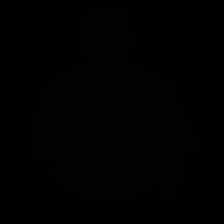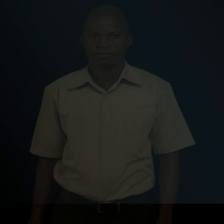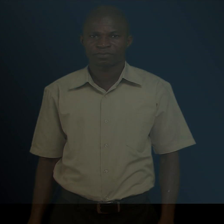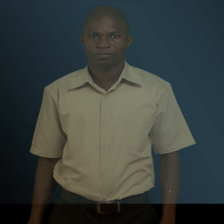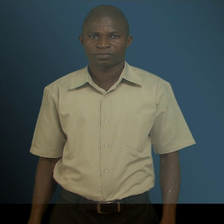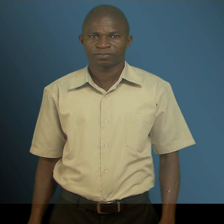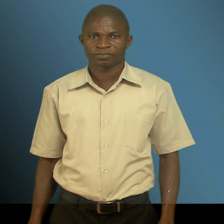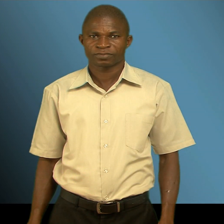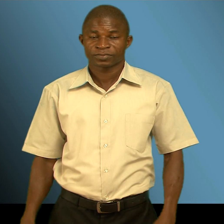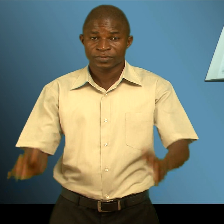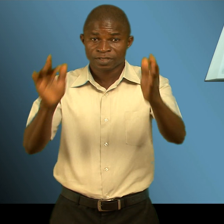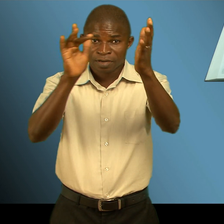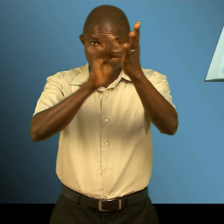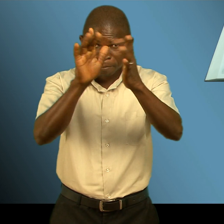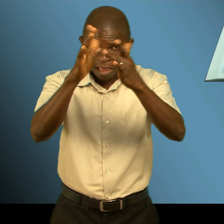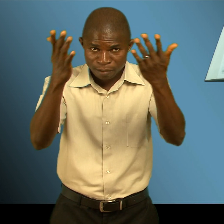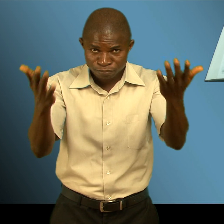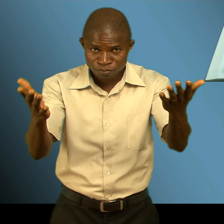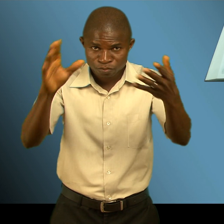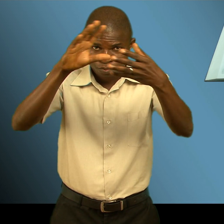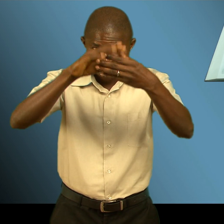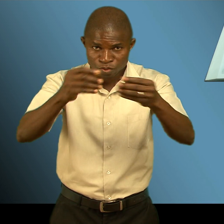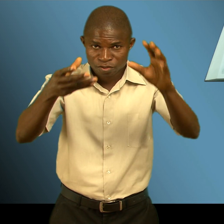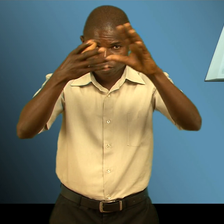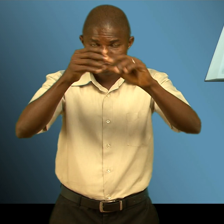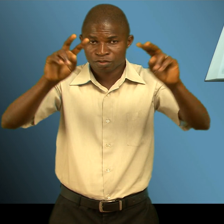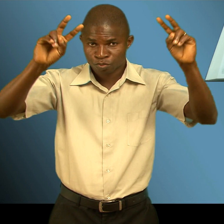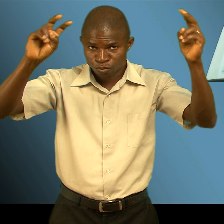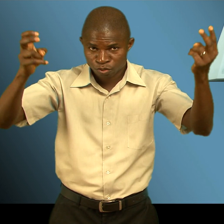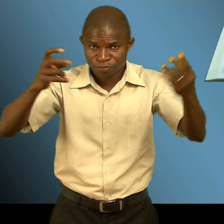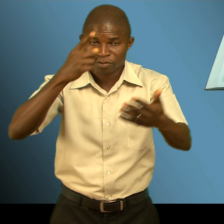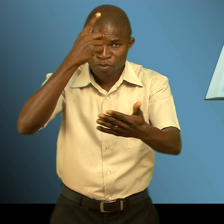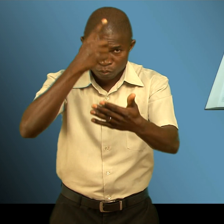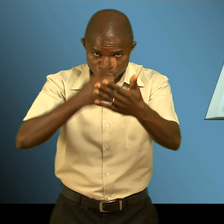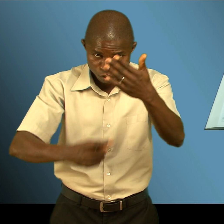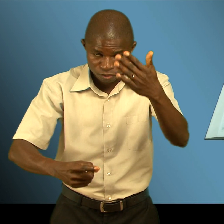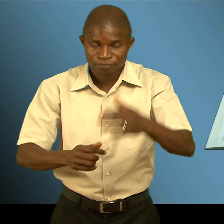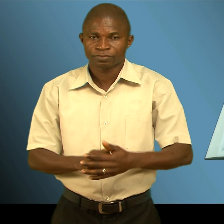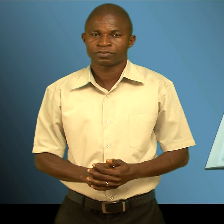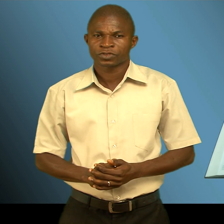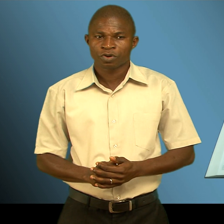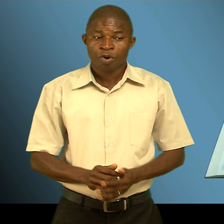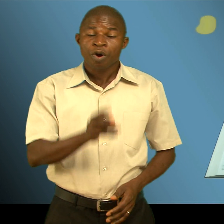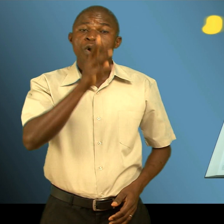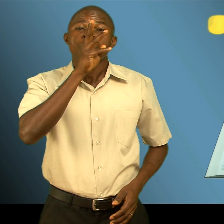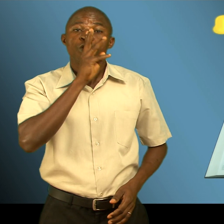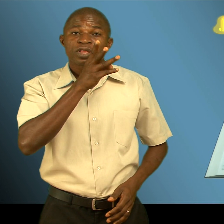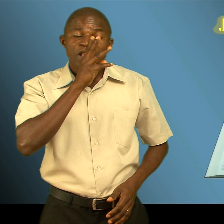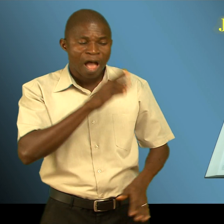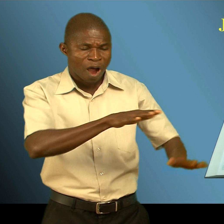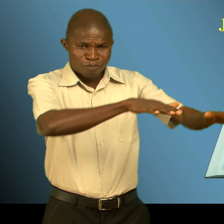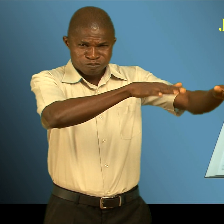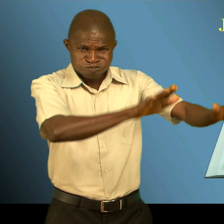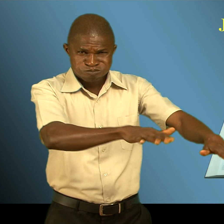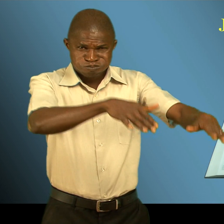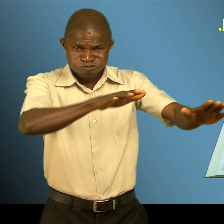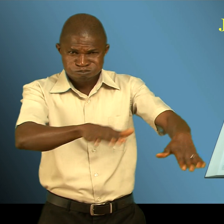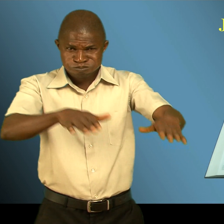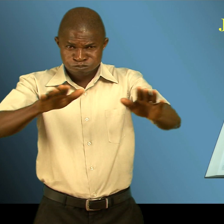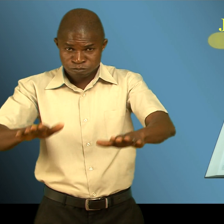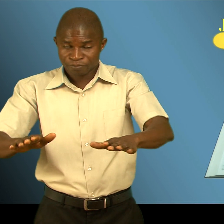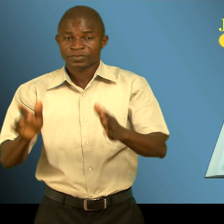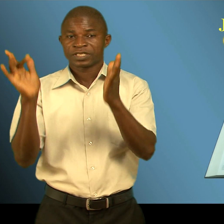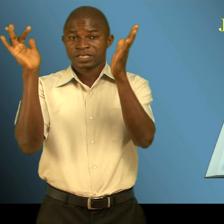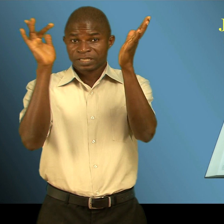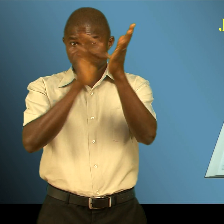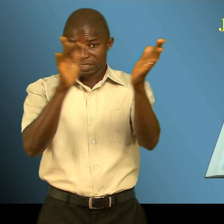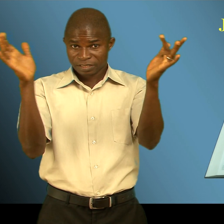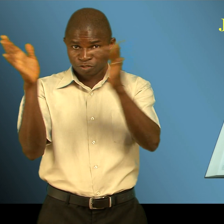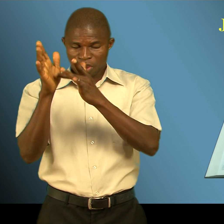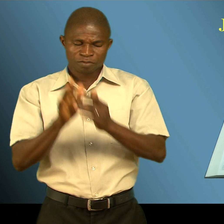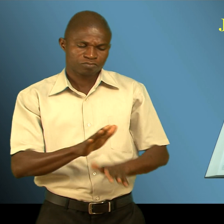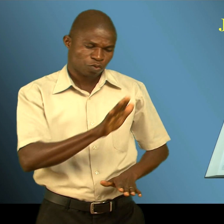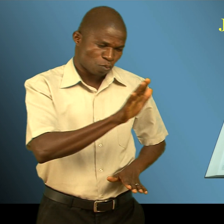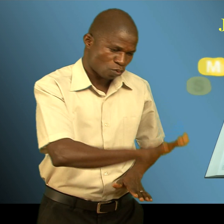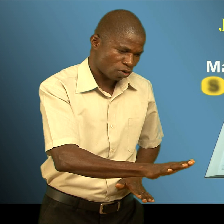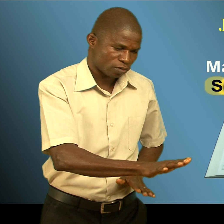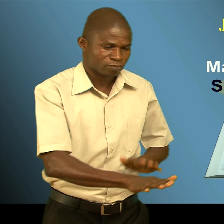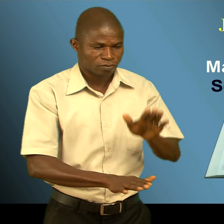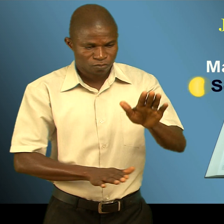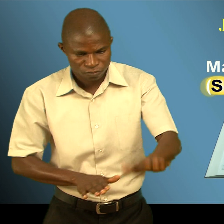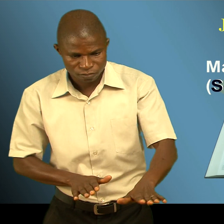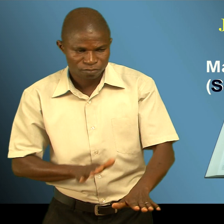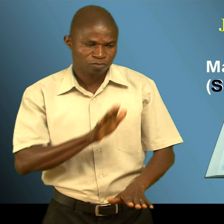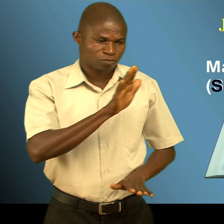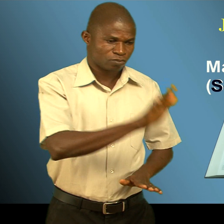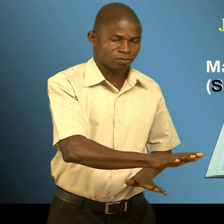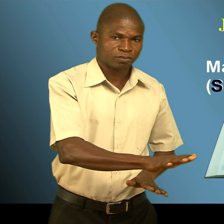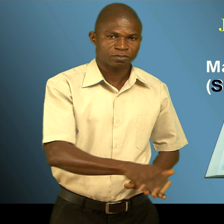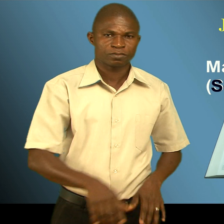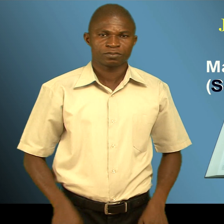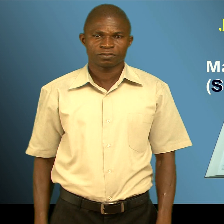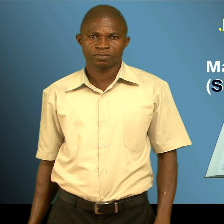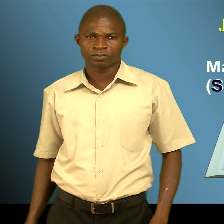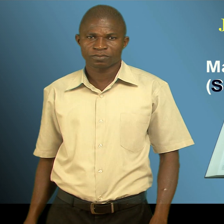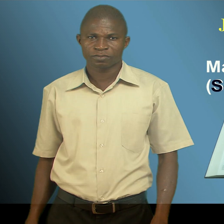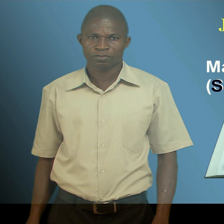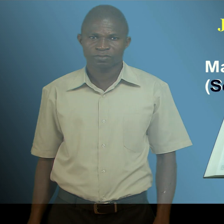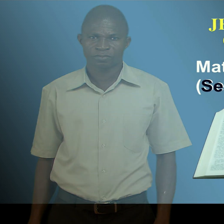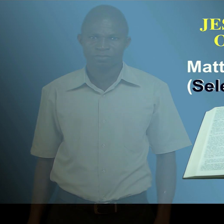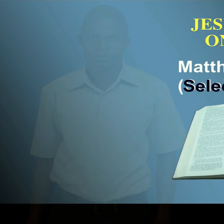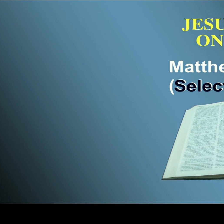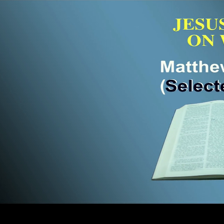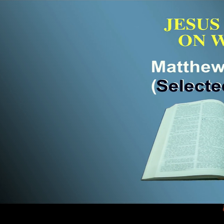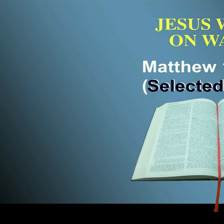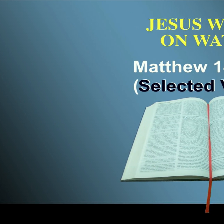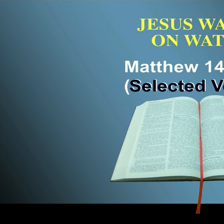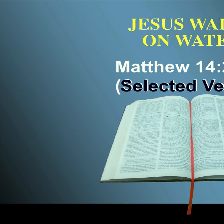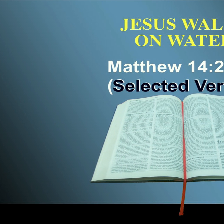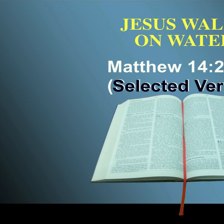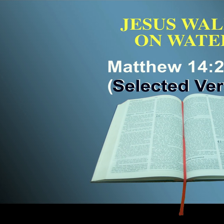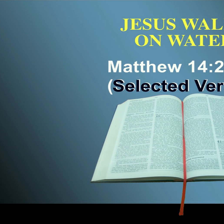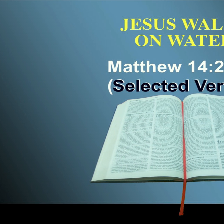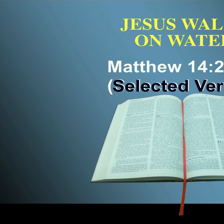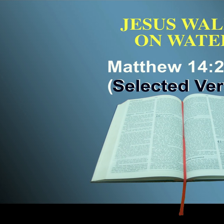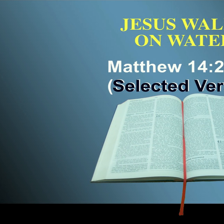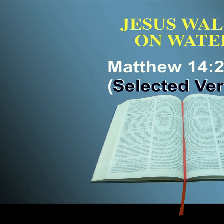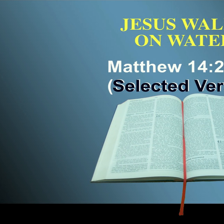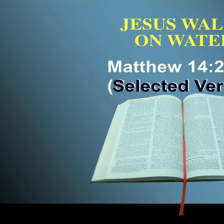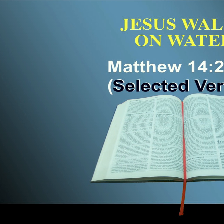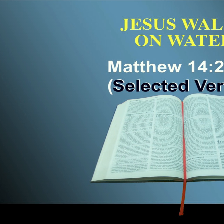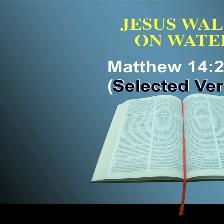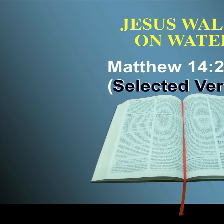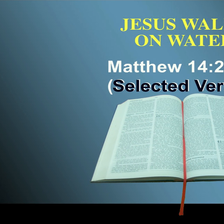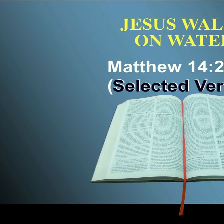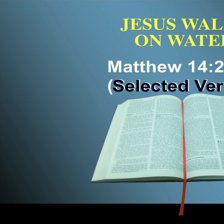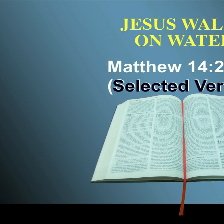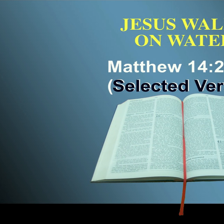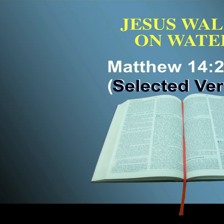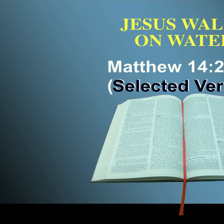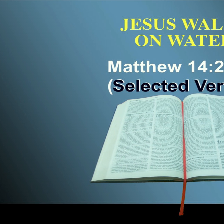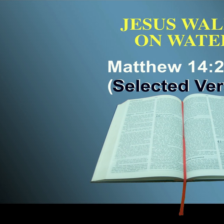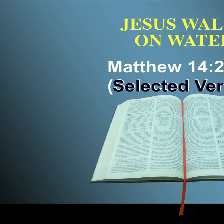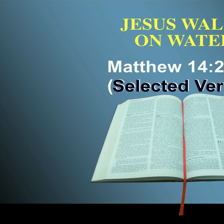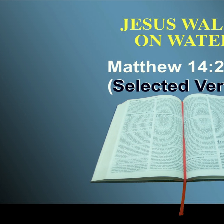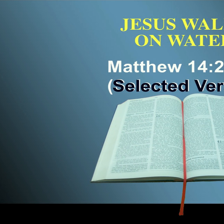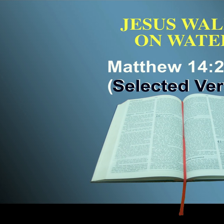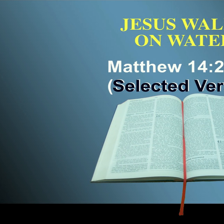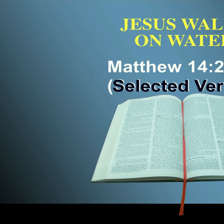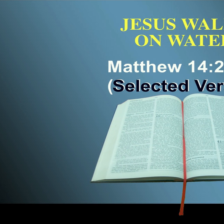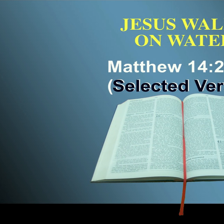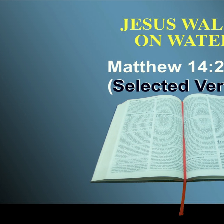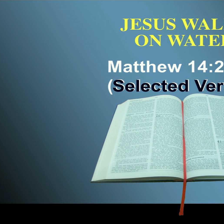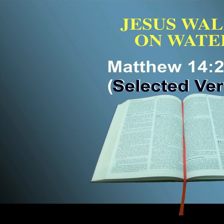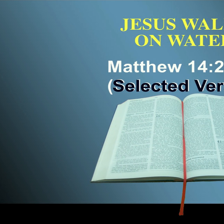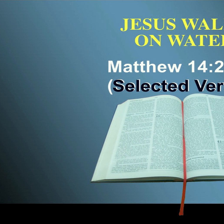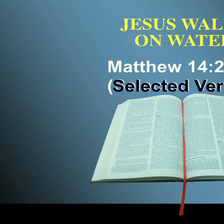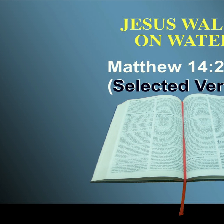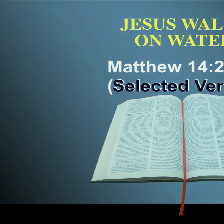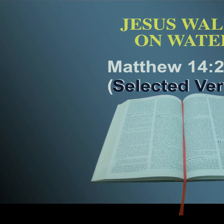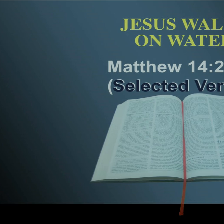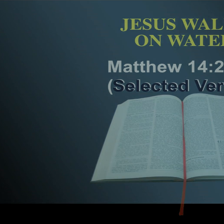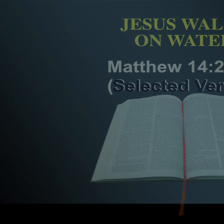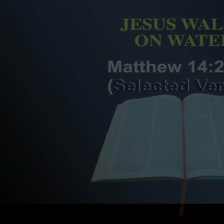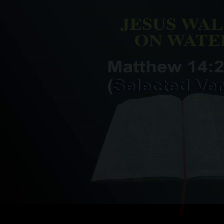Jesus walk on water